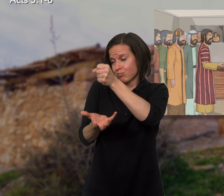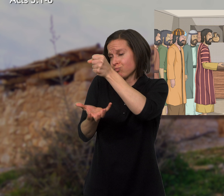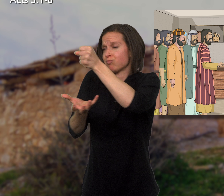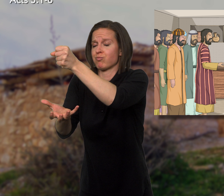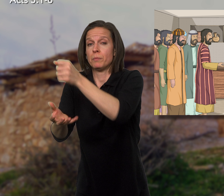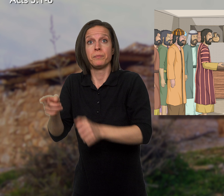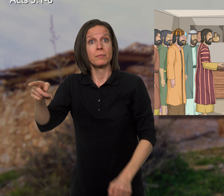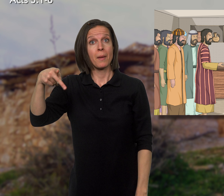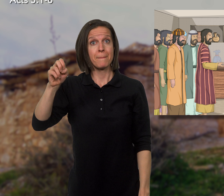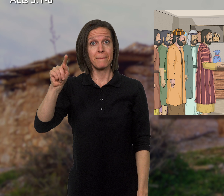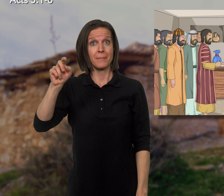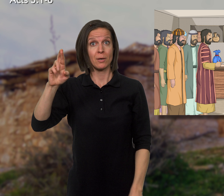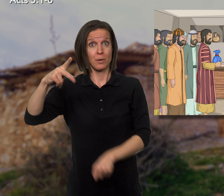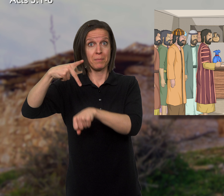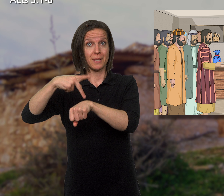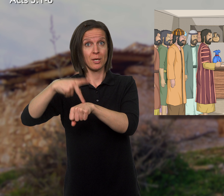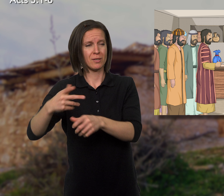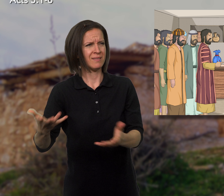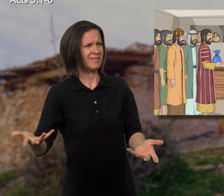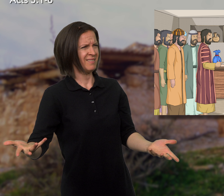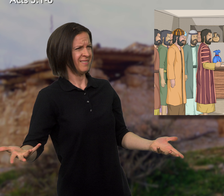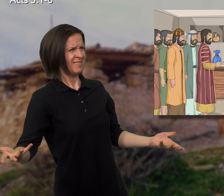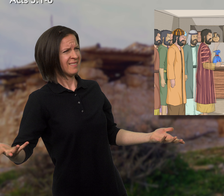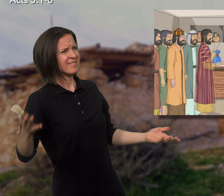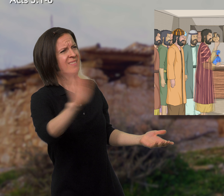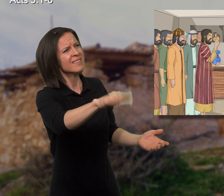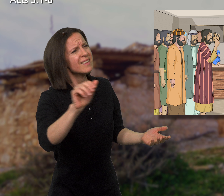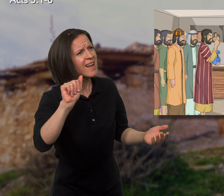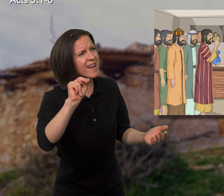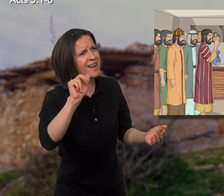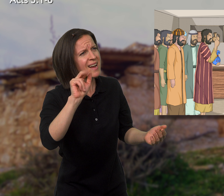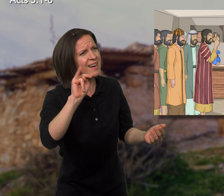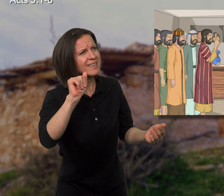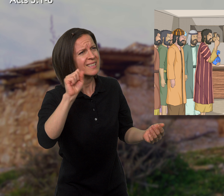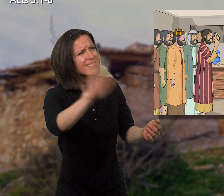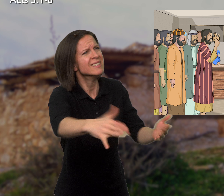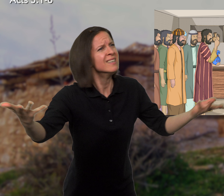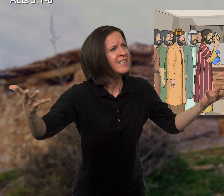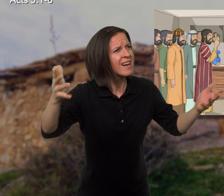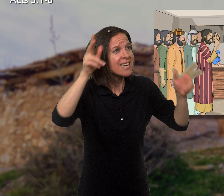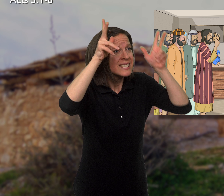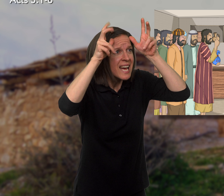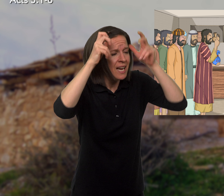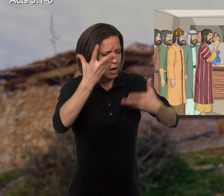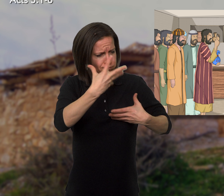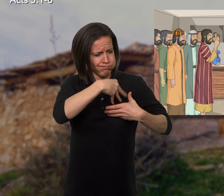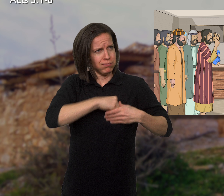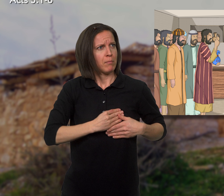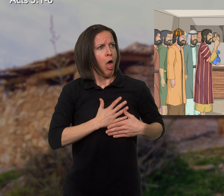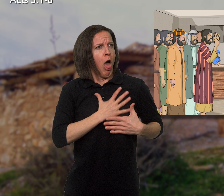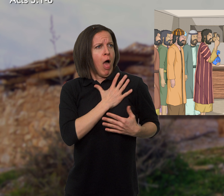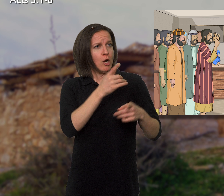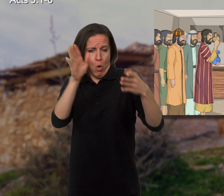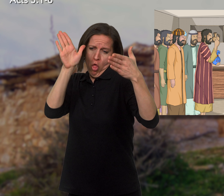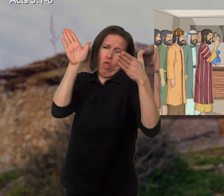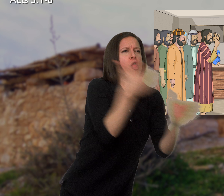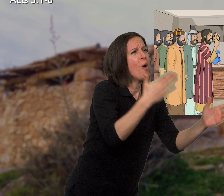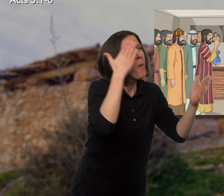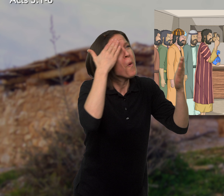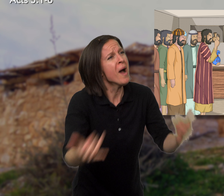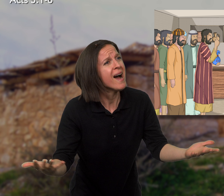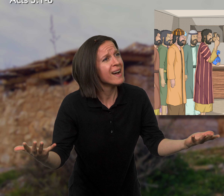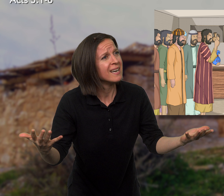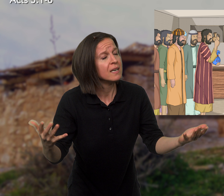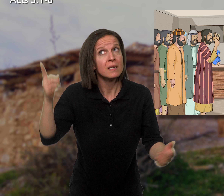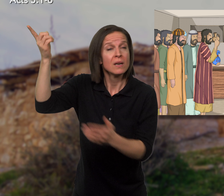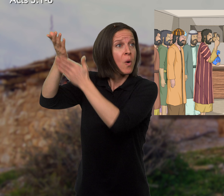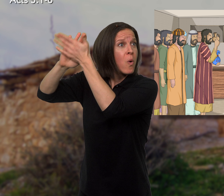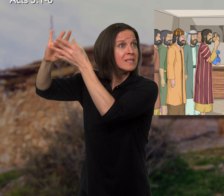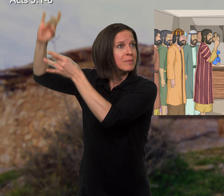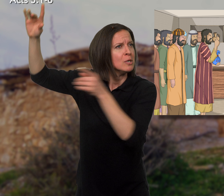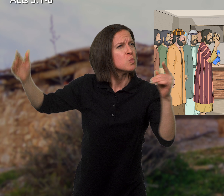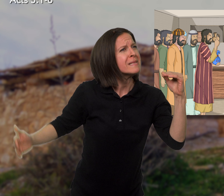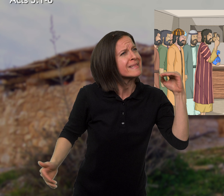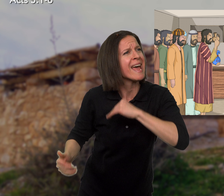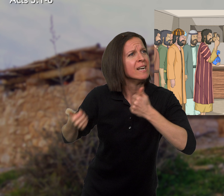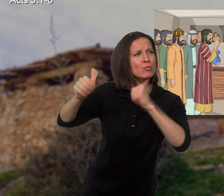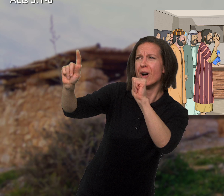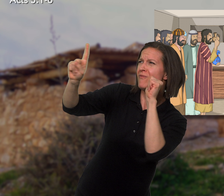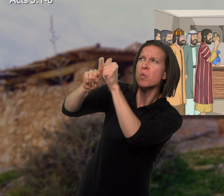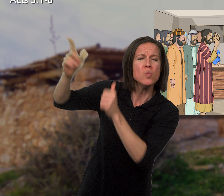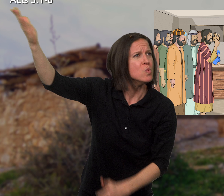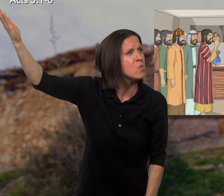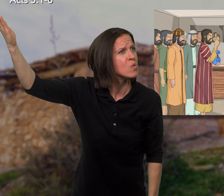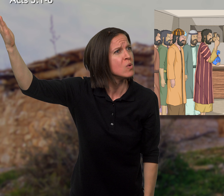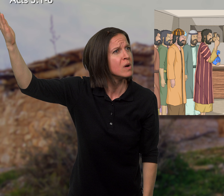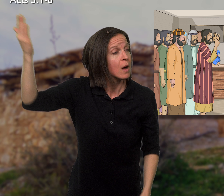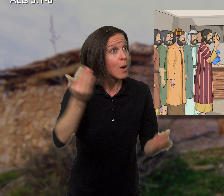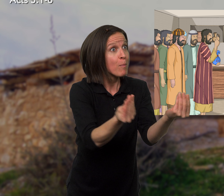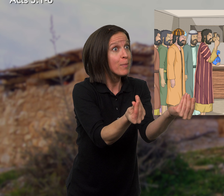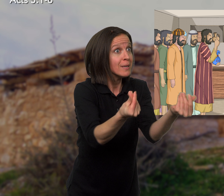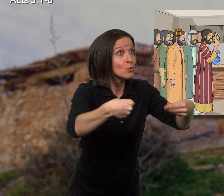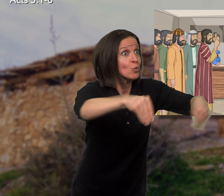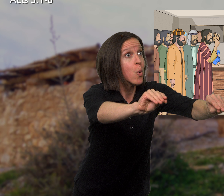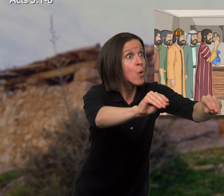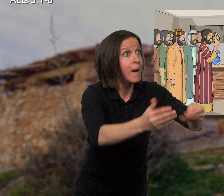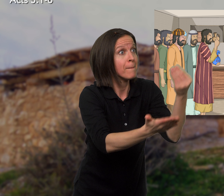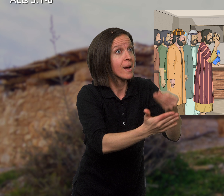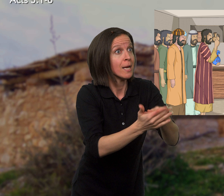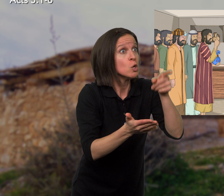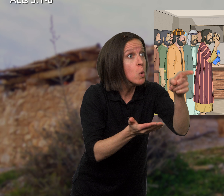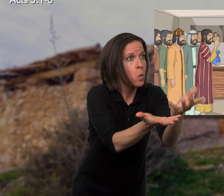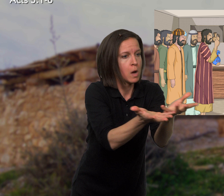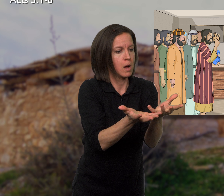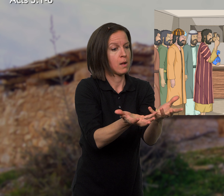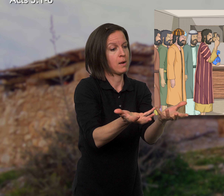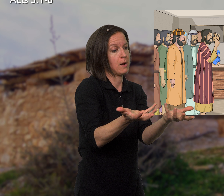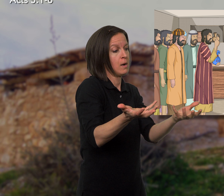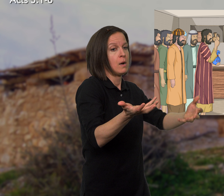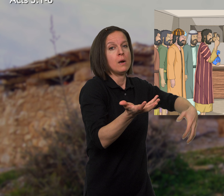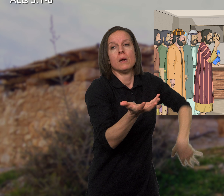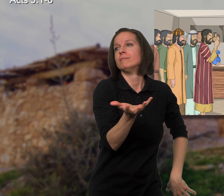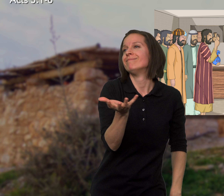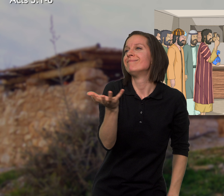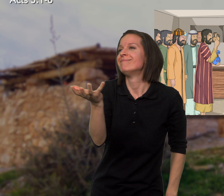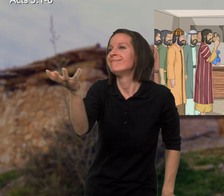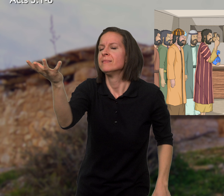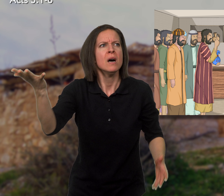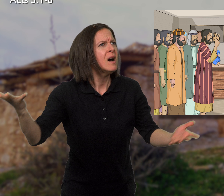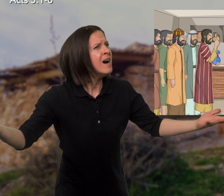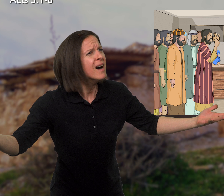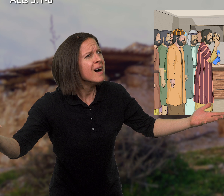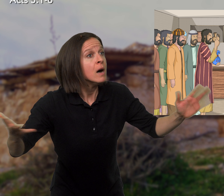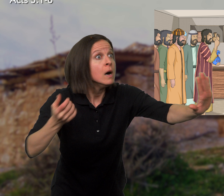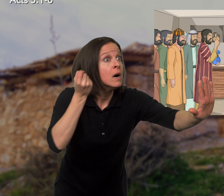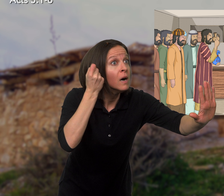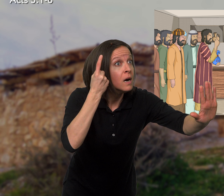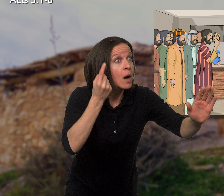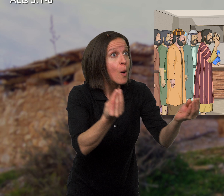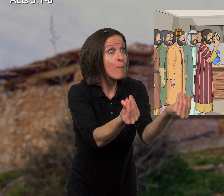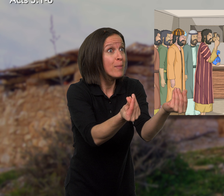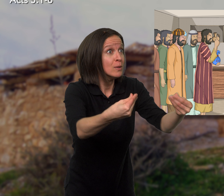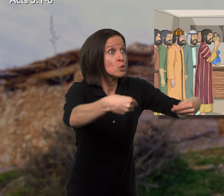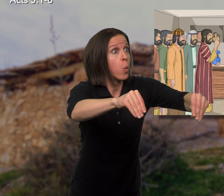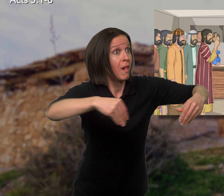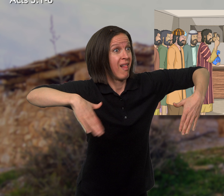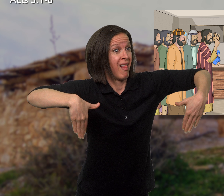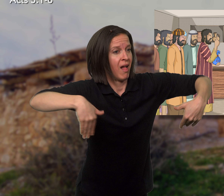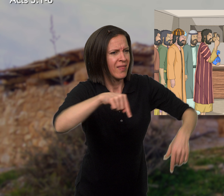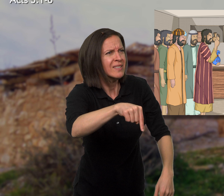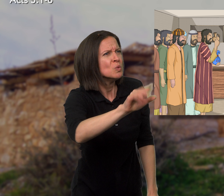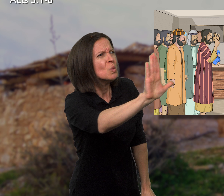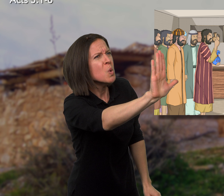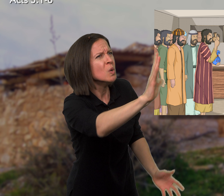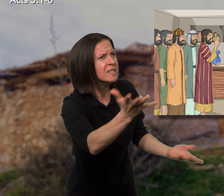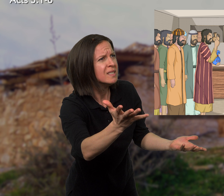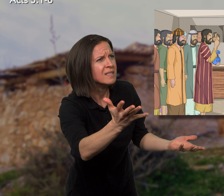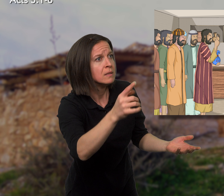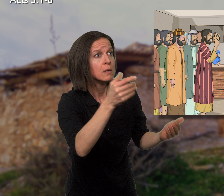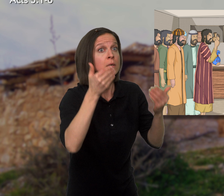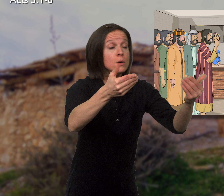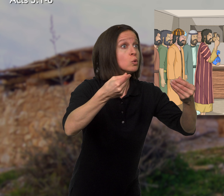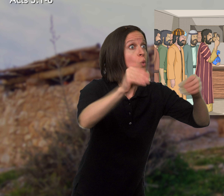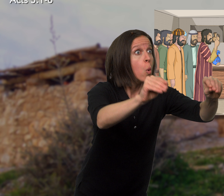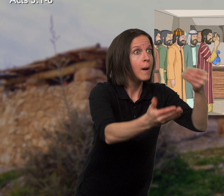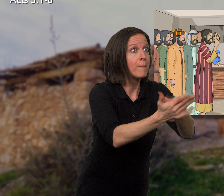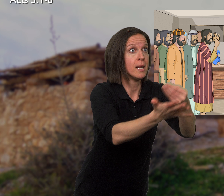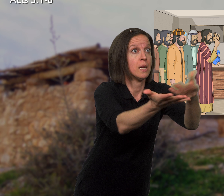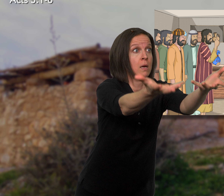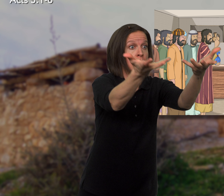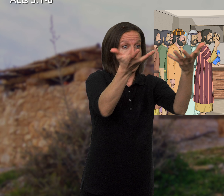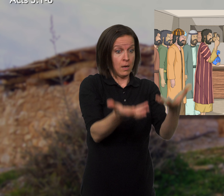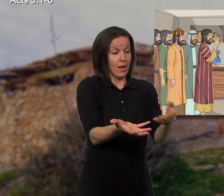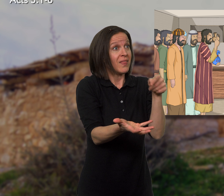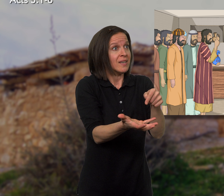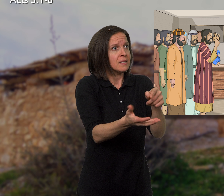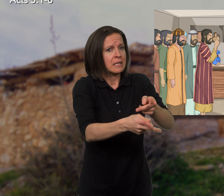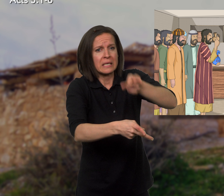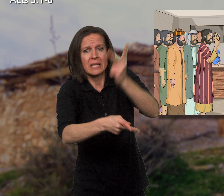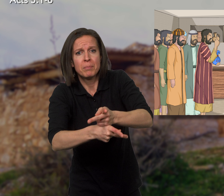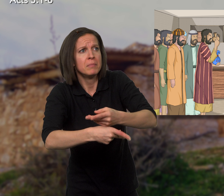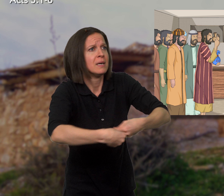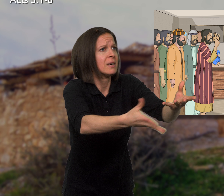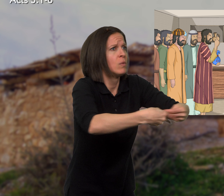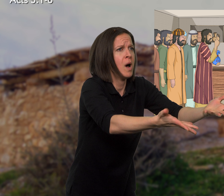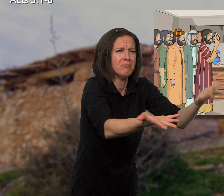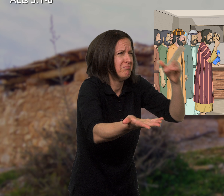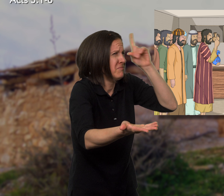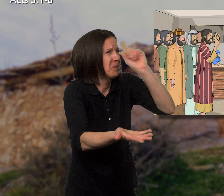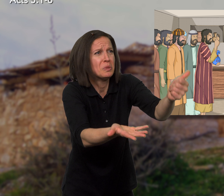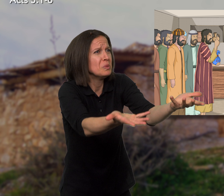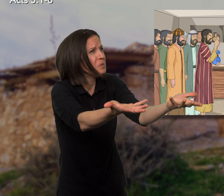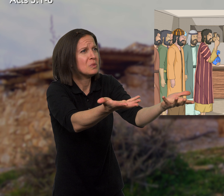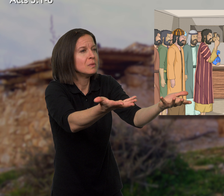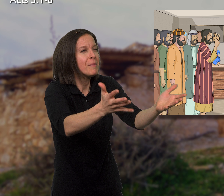Then Peter said, “Ananias, how is it that Satan has filled your heart to lie to the Holy Spirit and withhold some of the proceeds from the land?